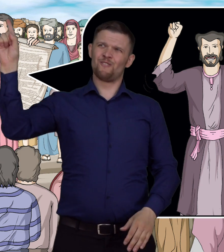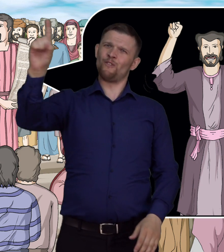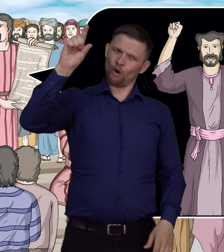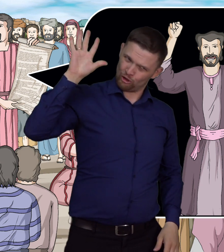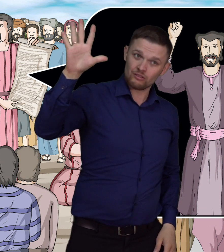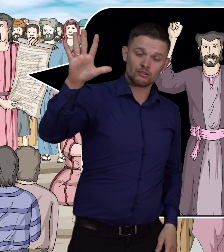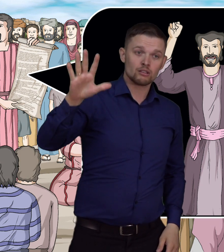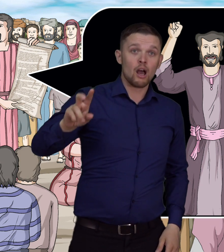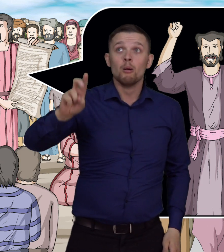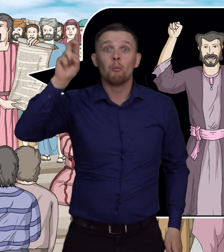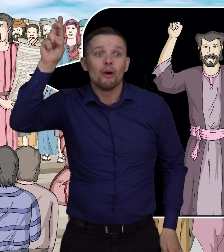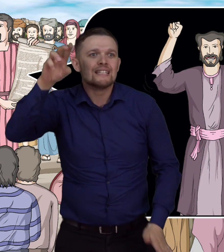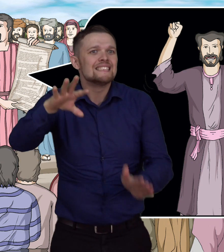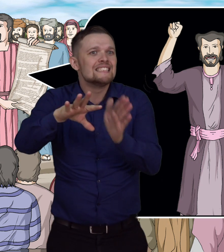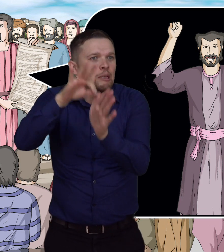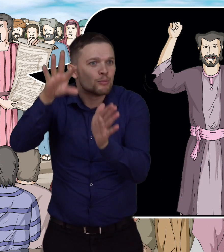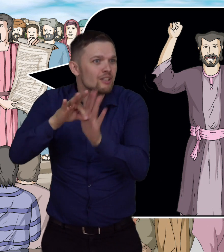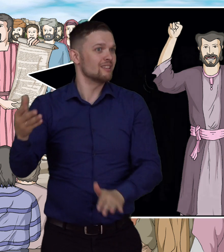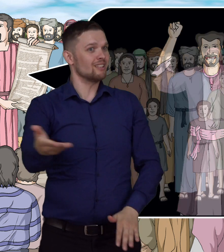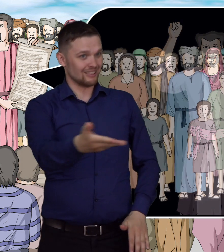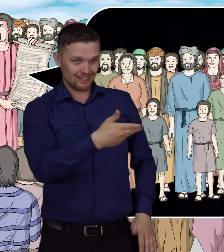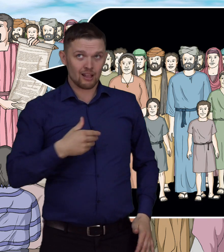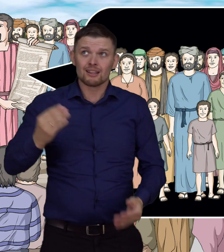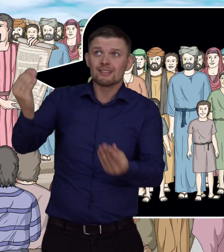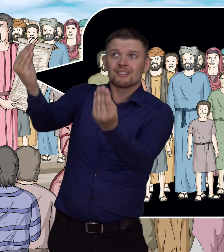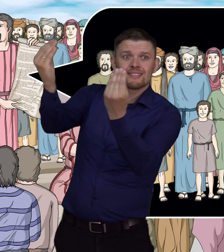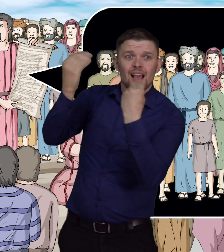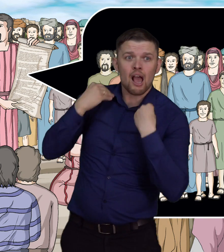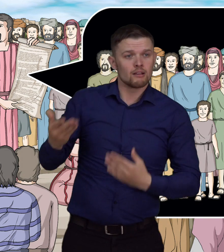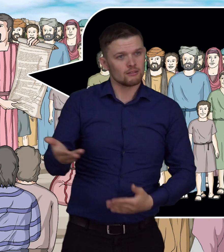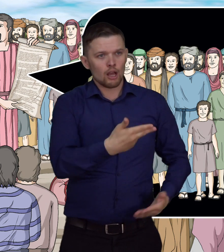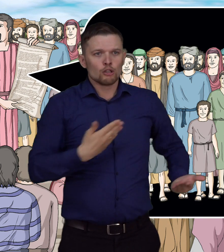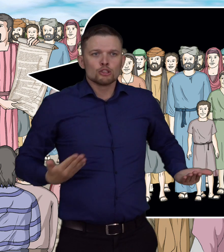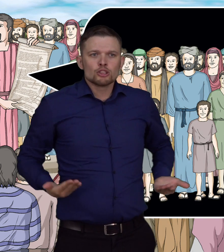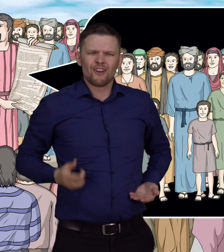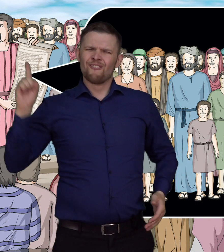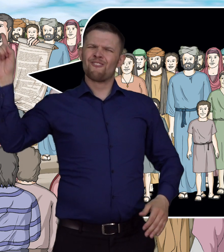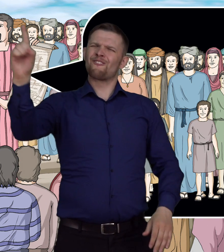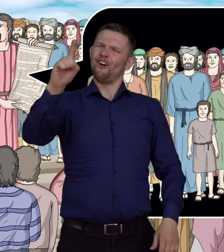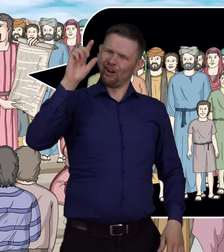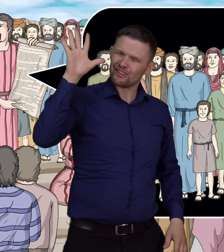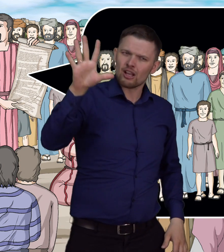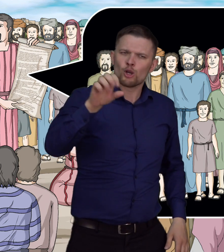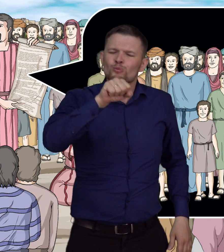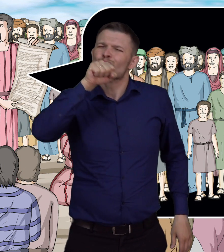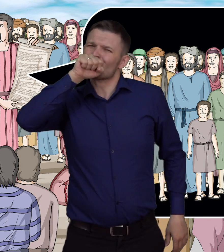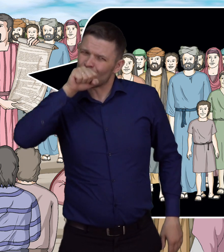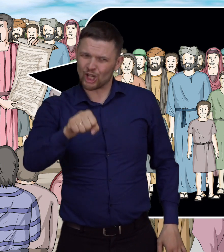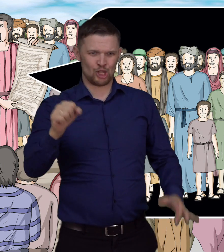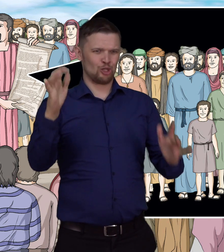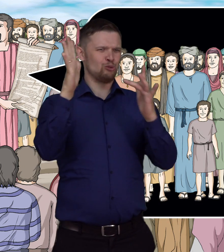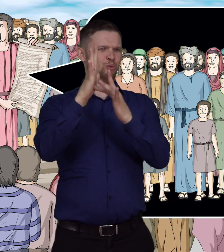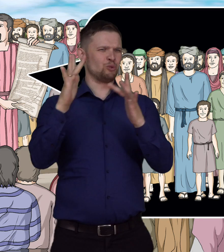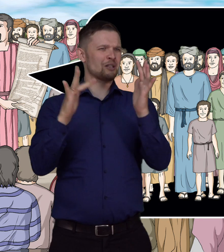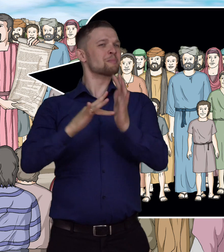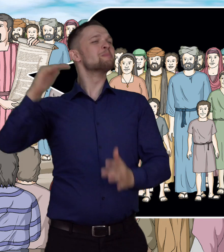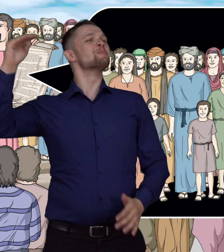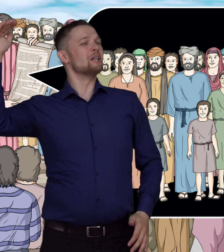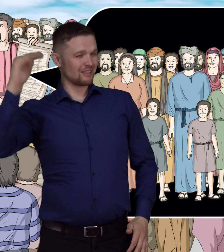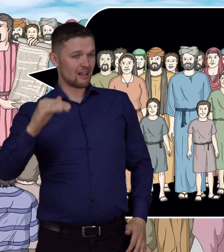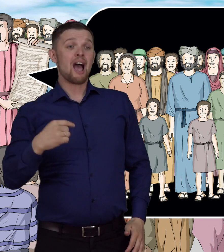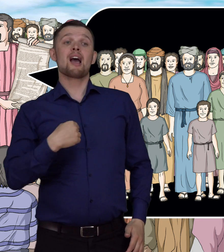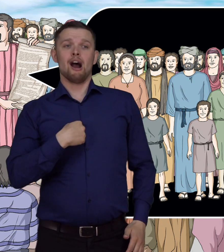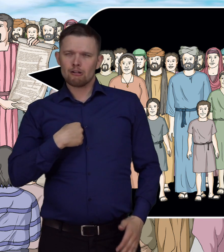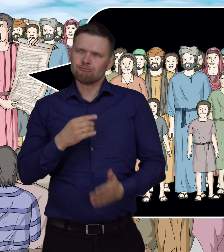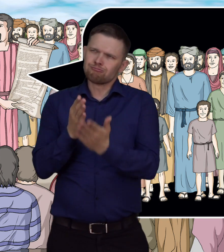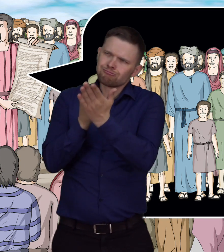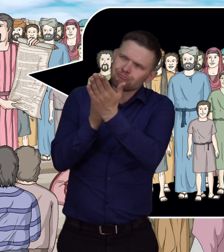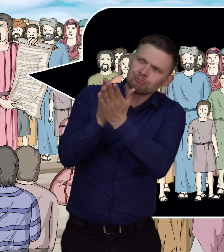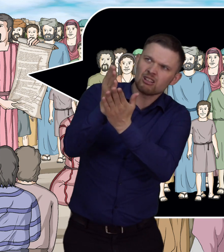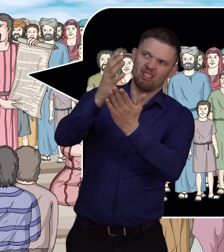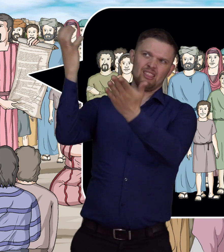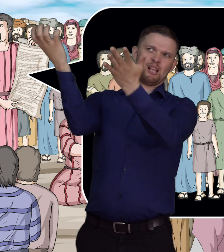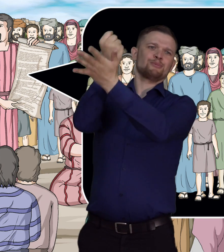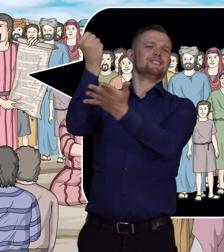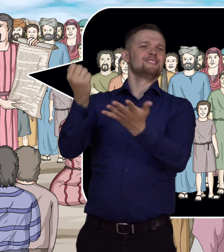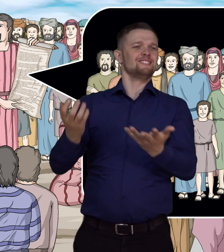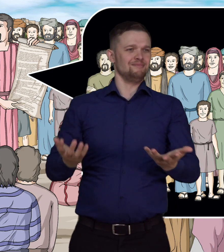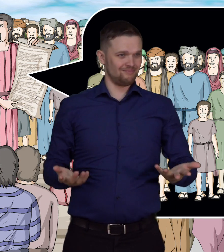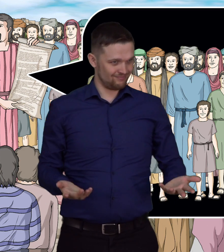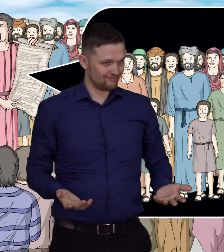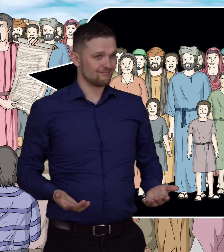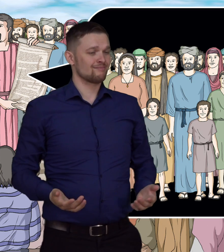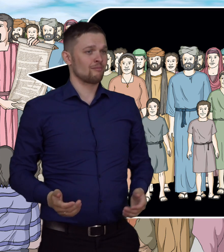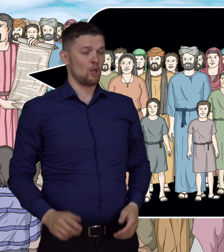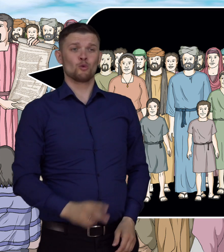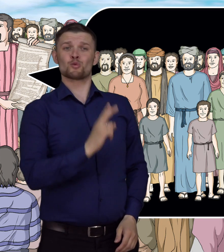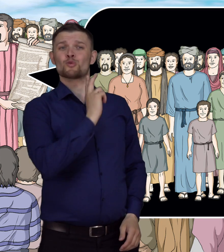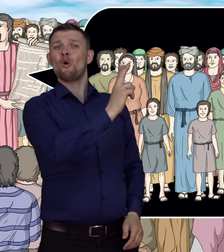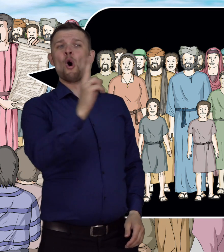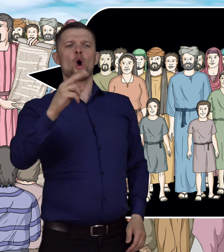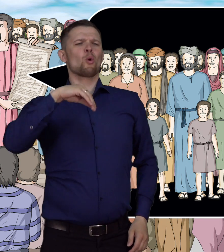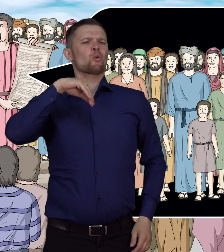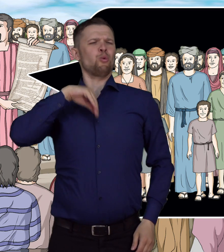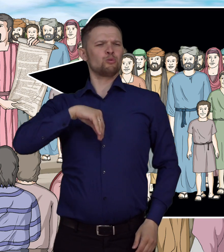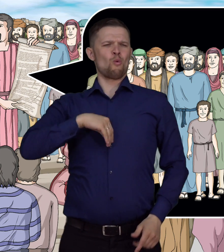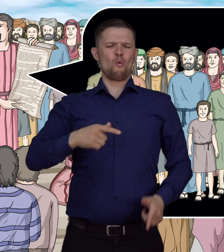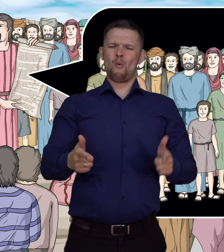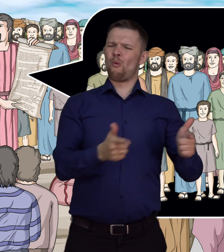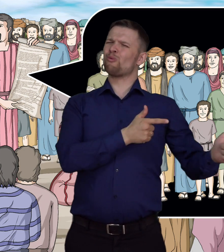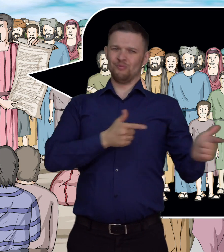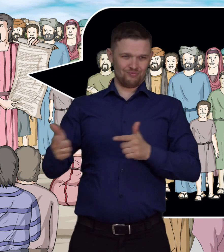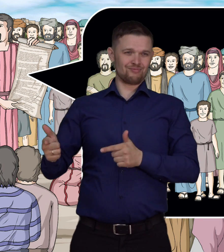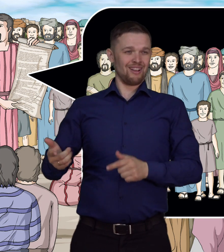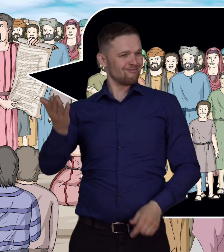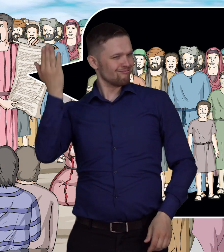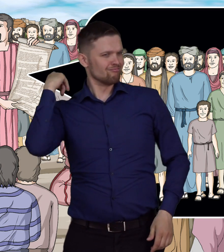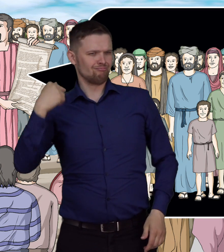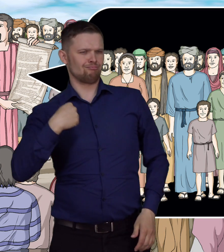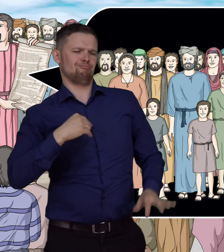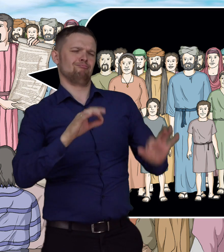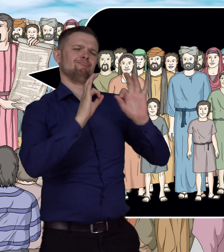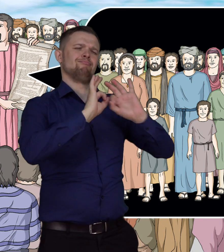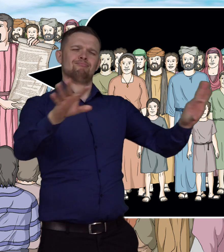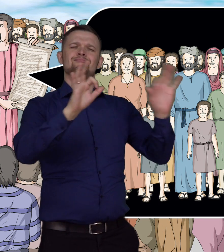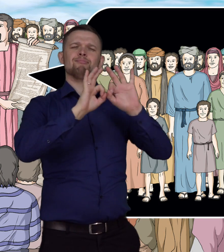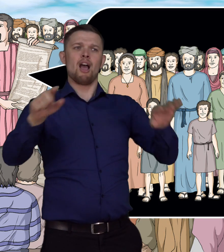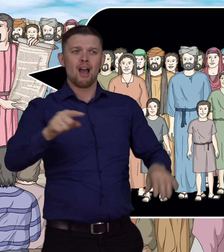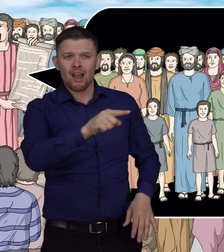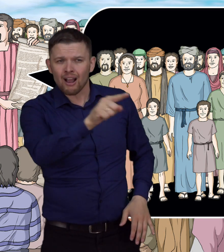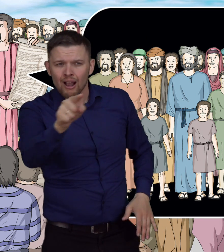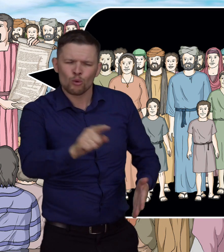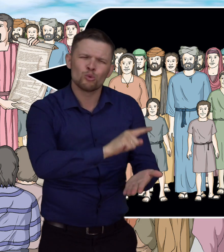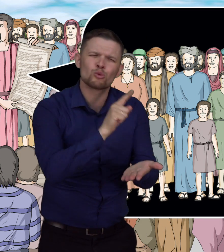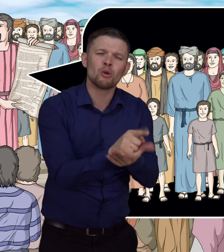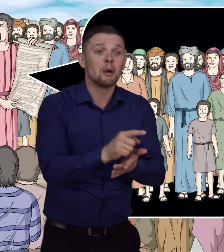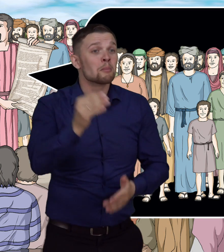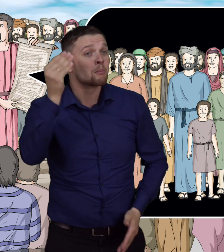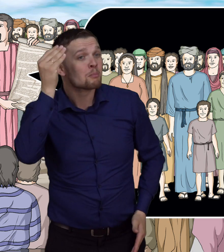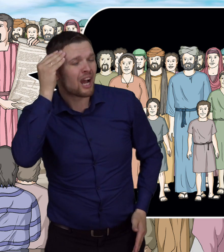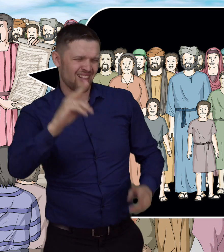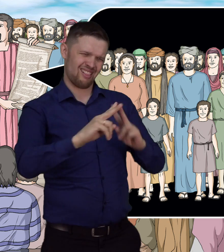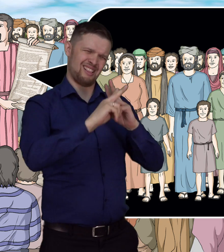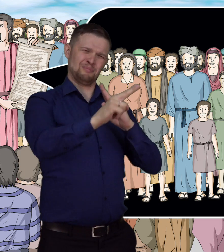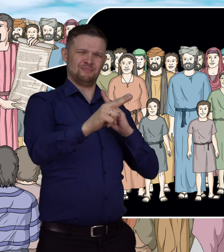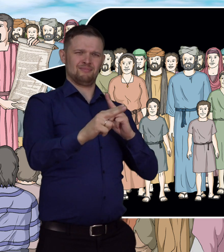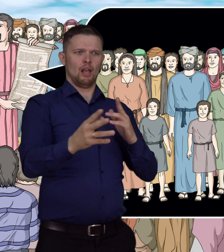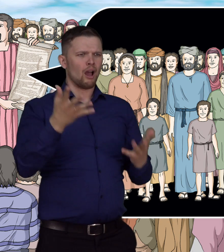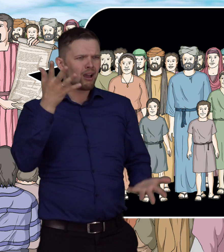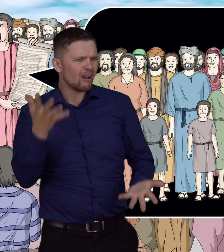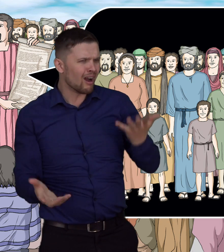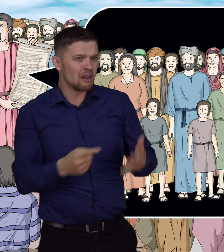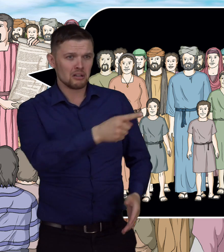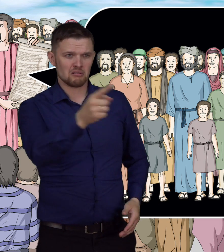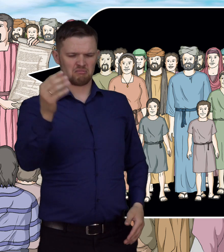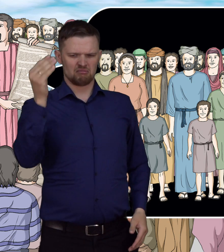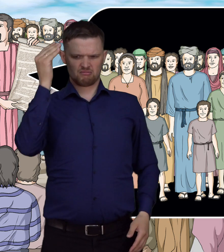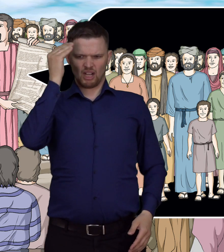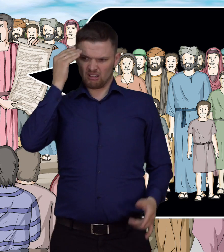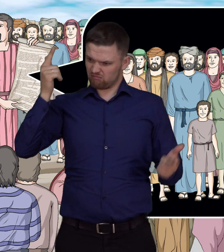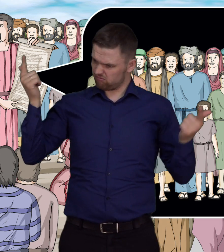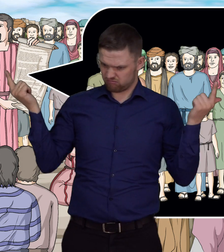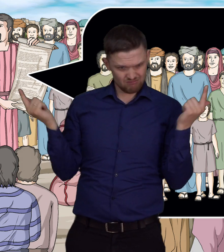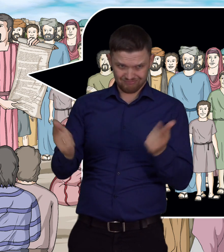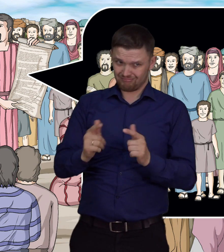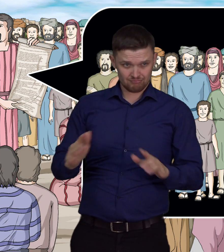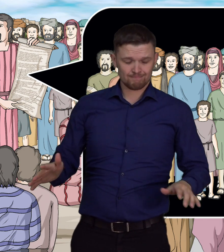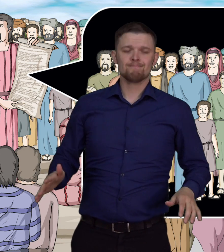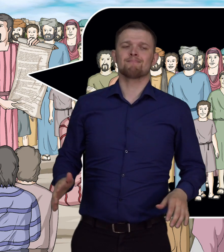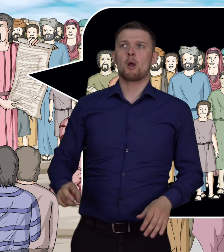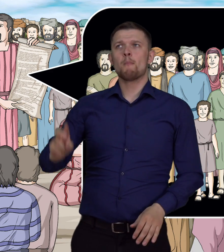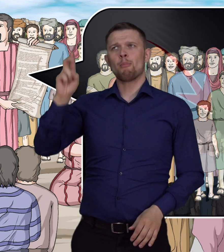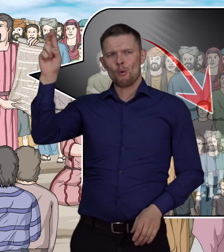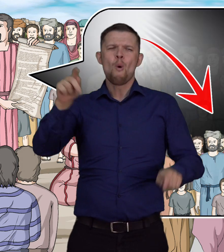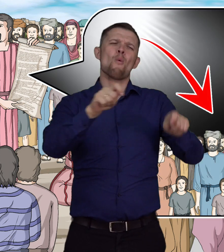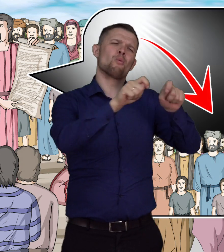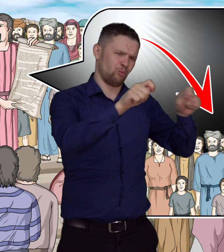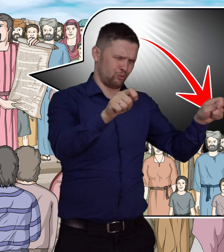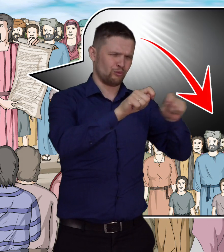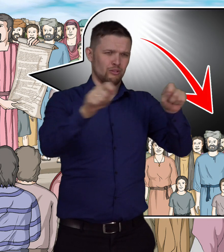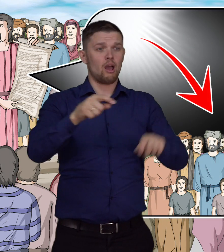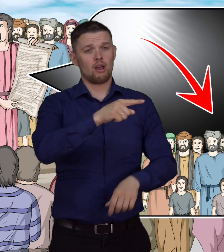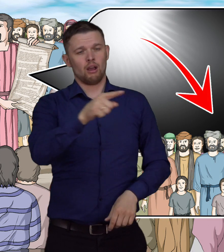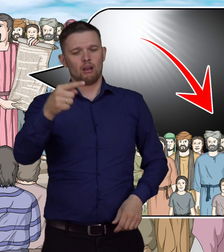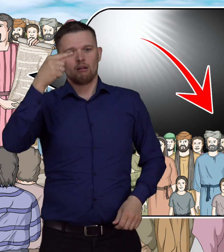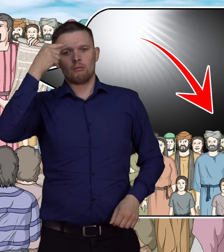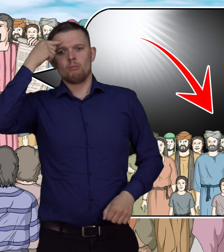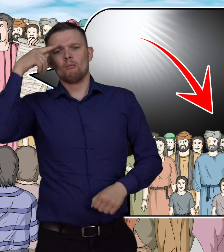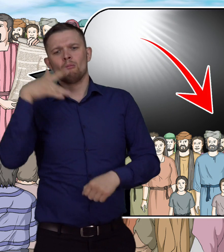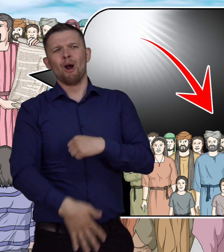All of us who are mature should embrace this point of view.